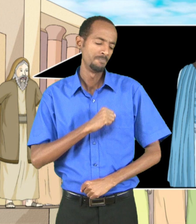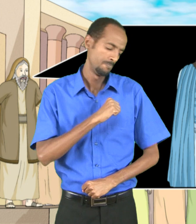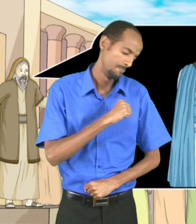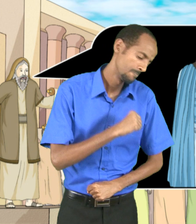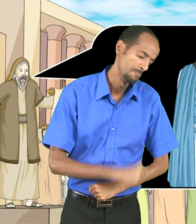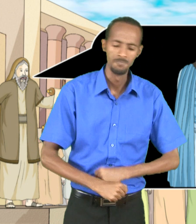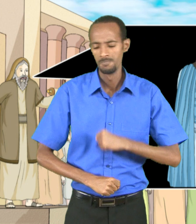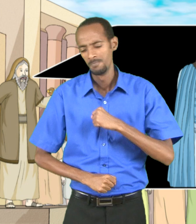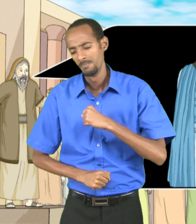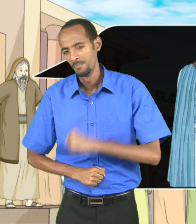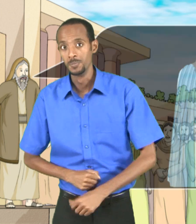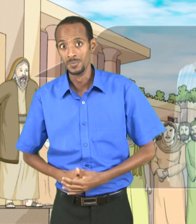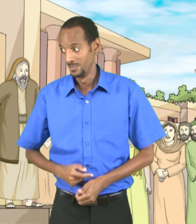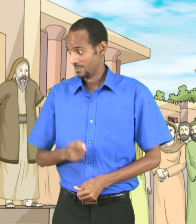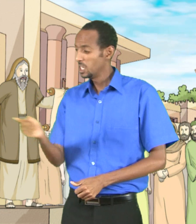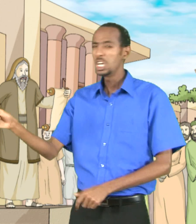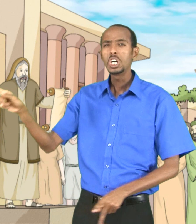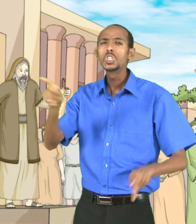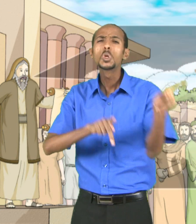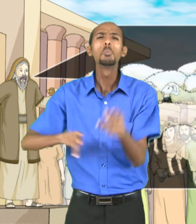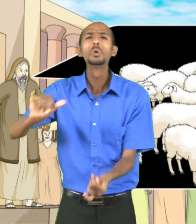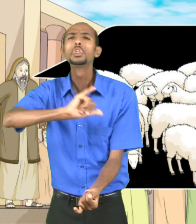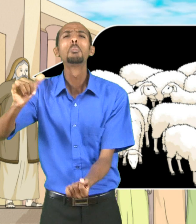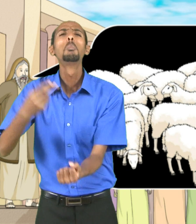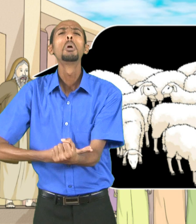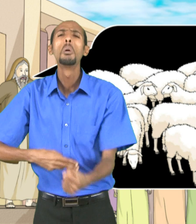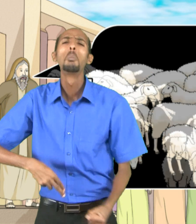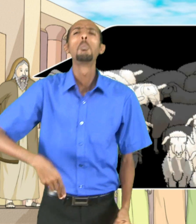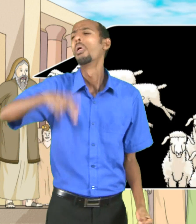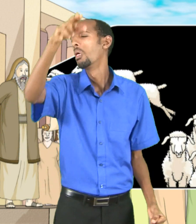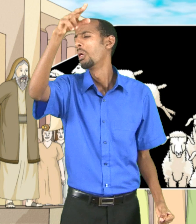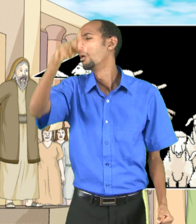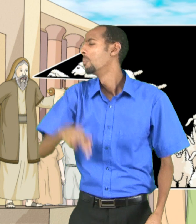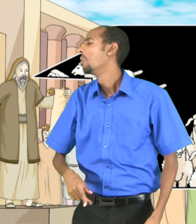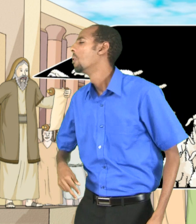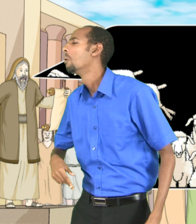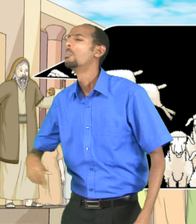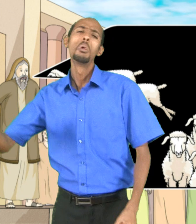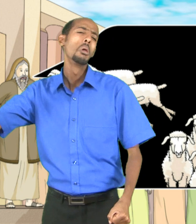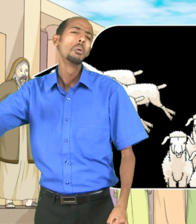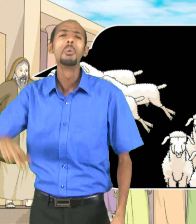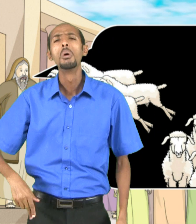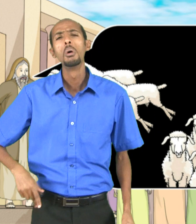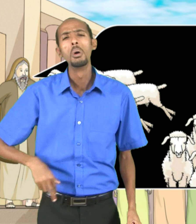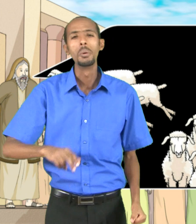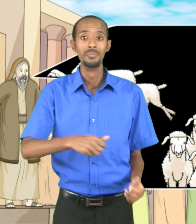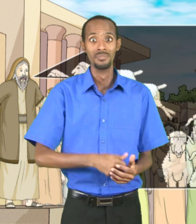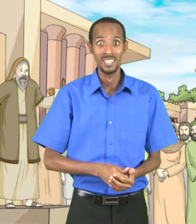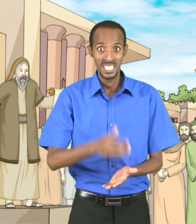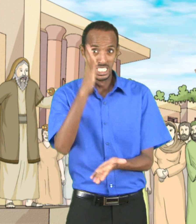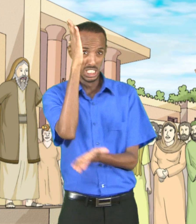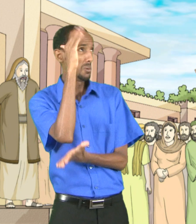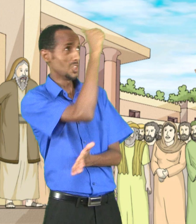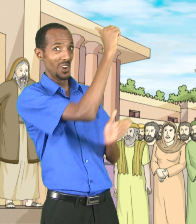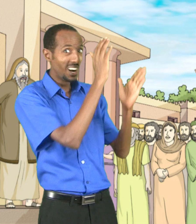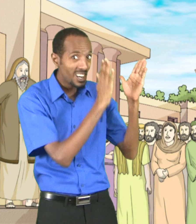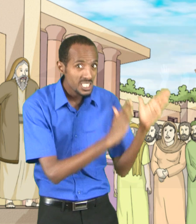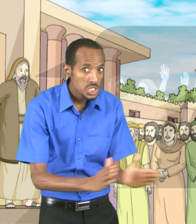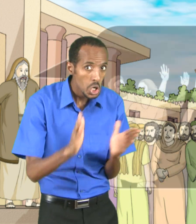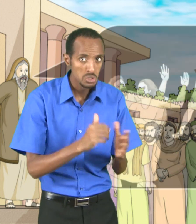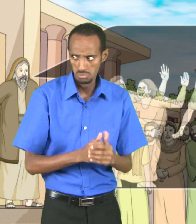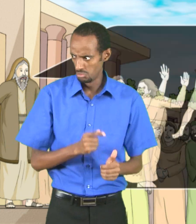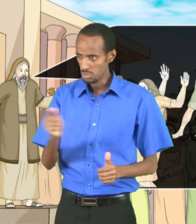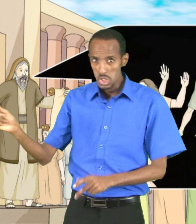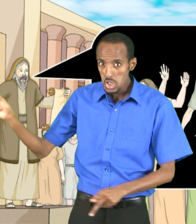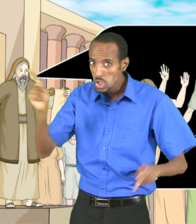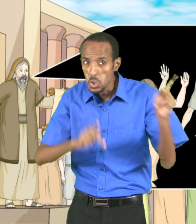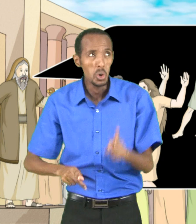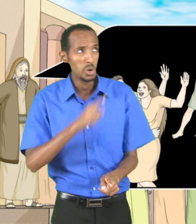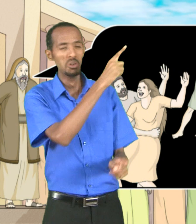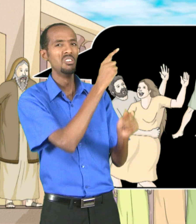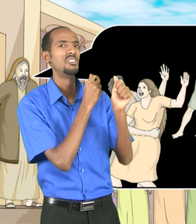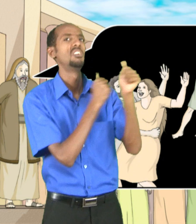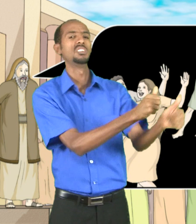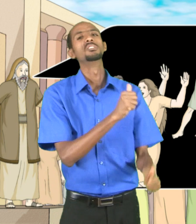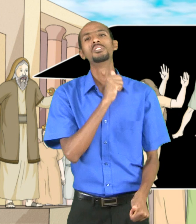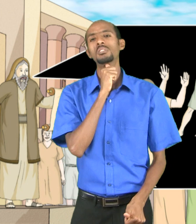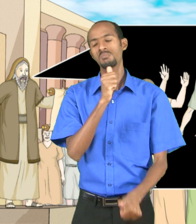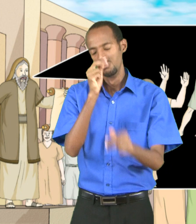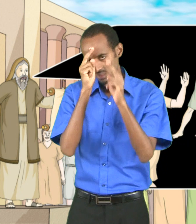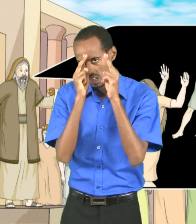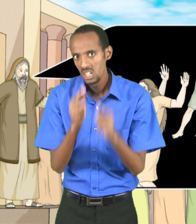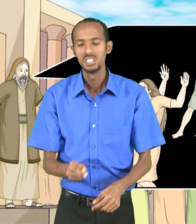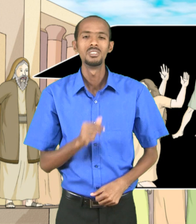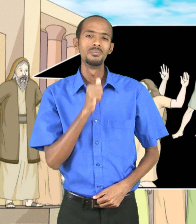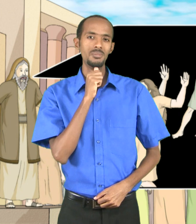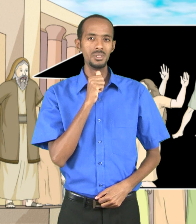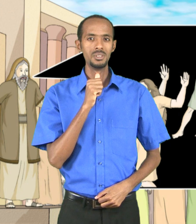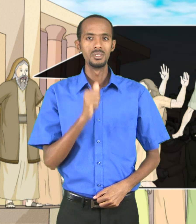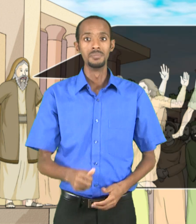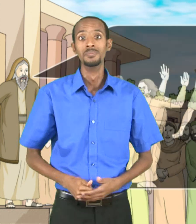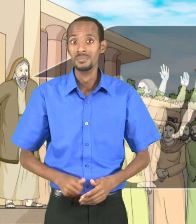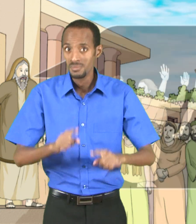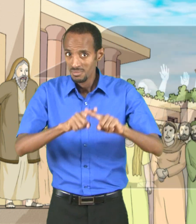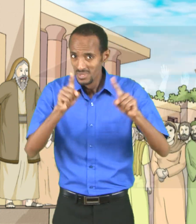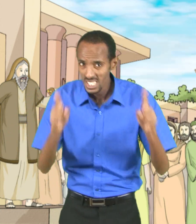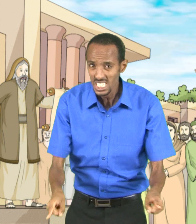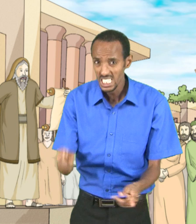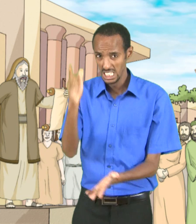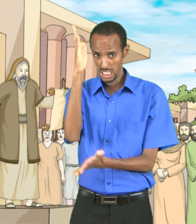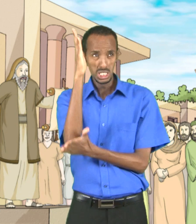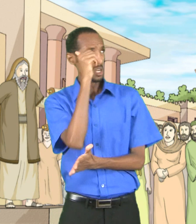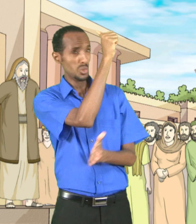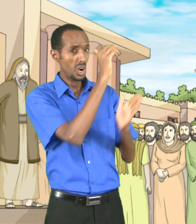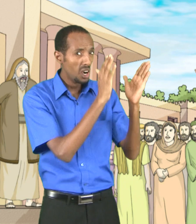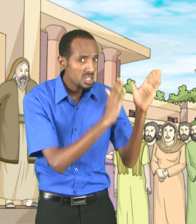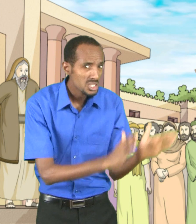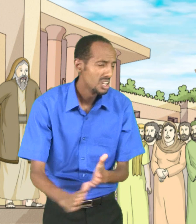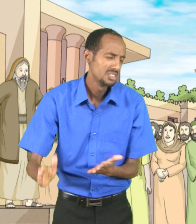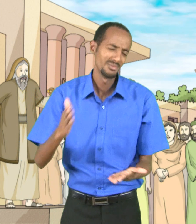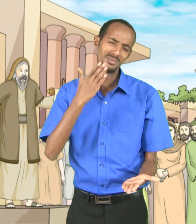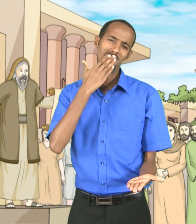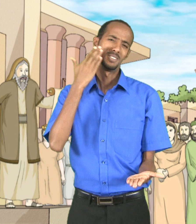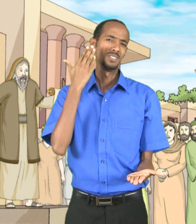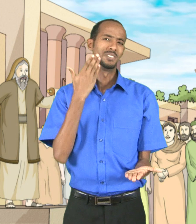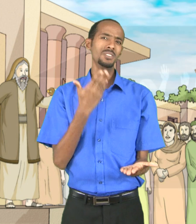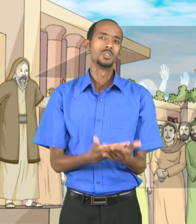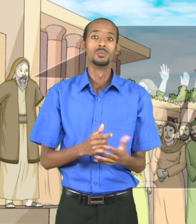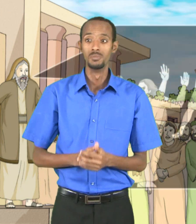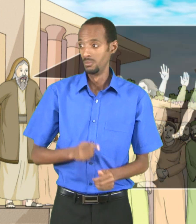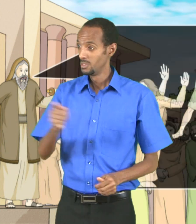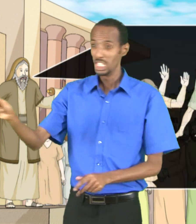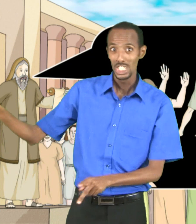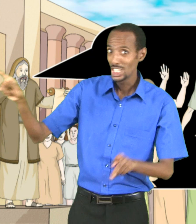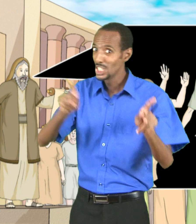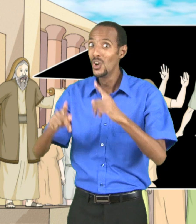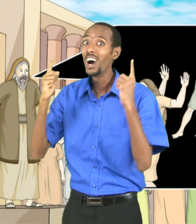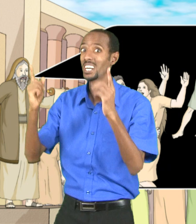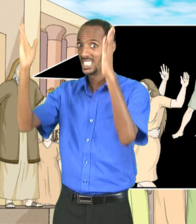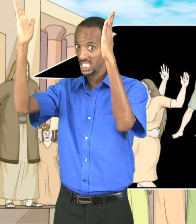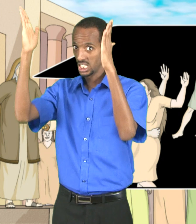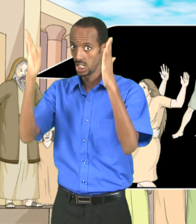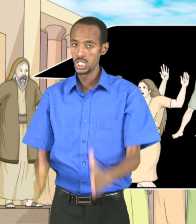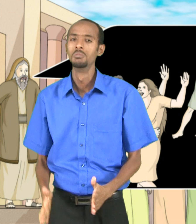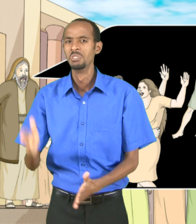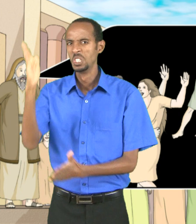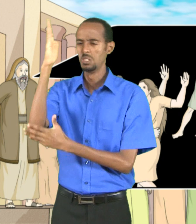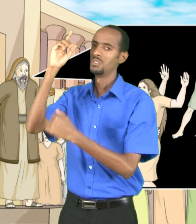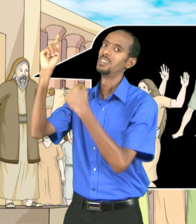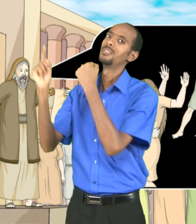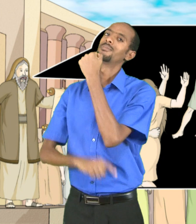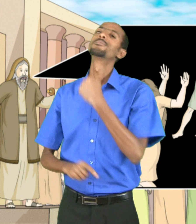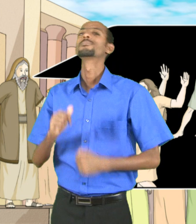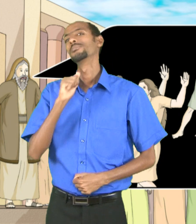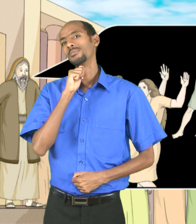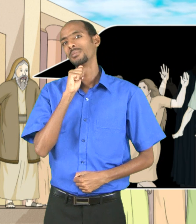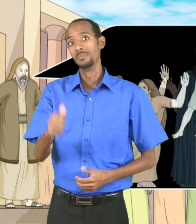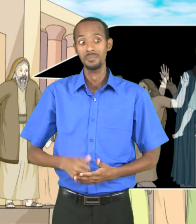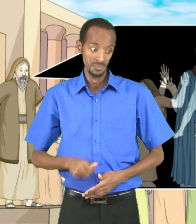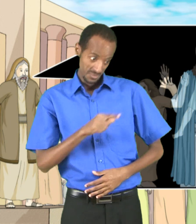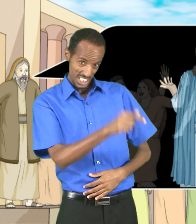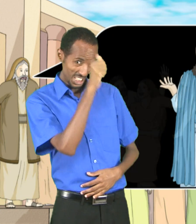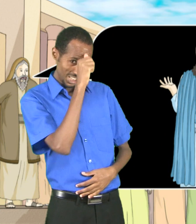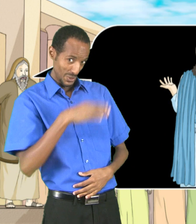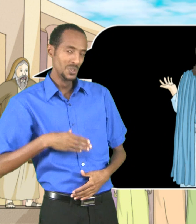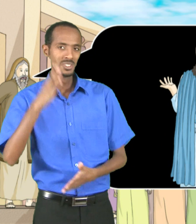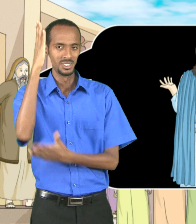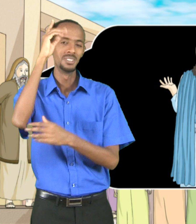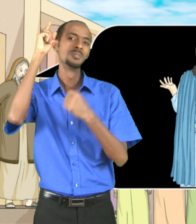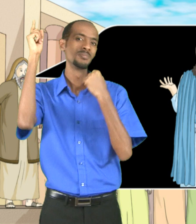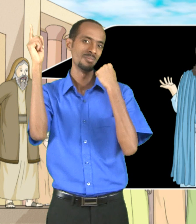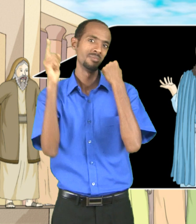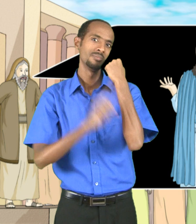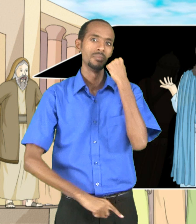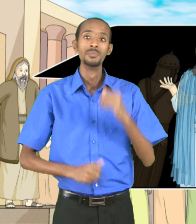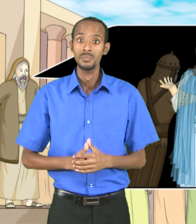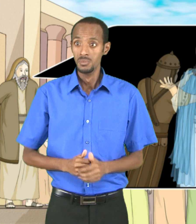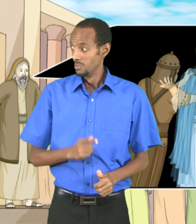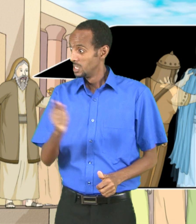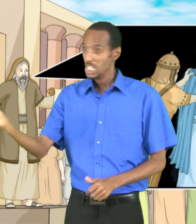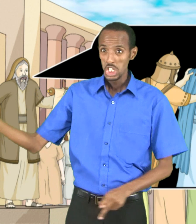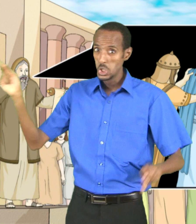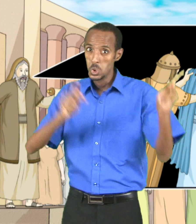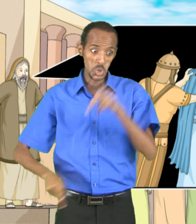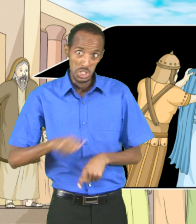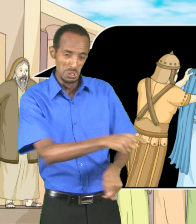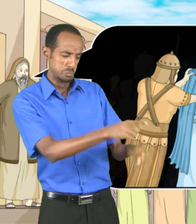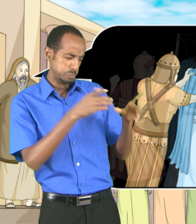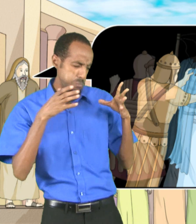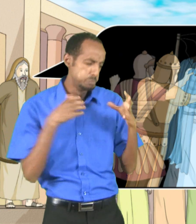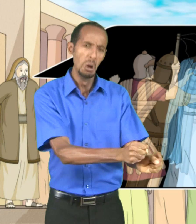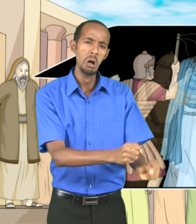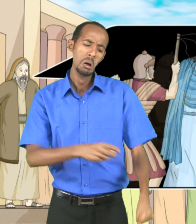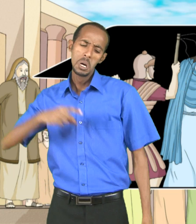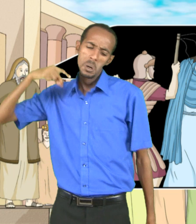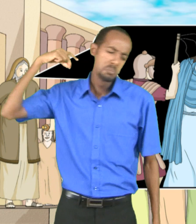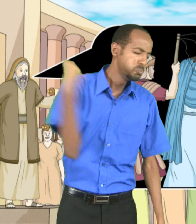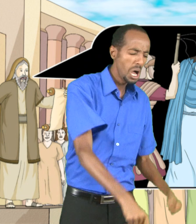We all like sheep have gone astray, each one has turned to his own way; and the LORD has laid upon Him the iniquity of us all.